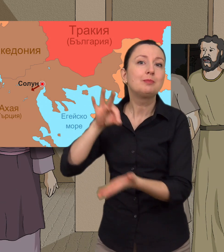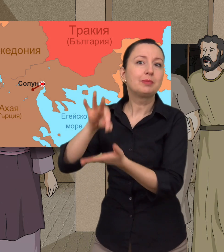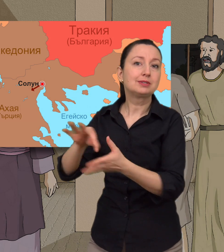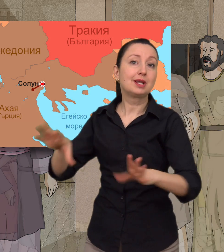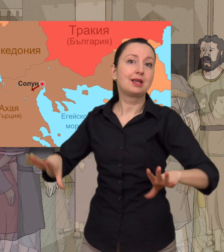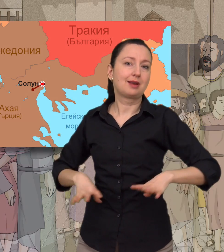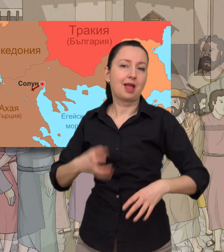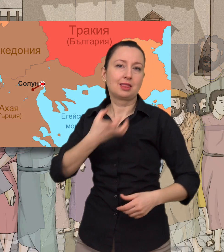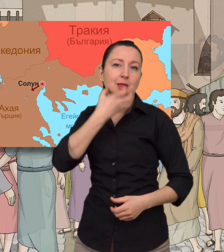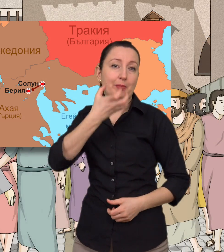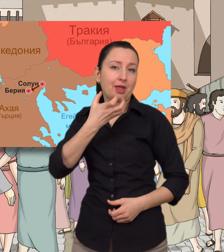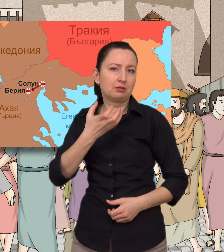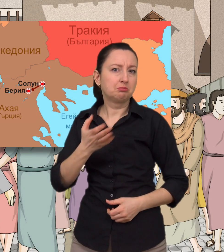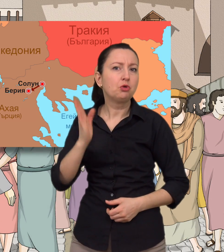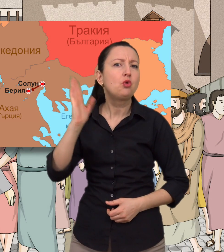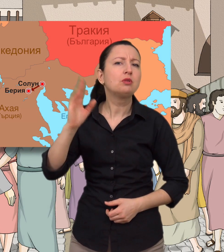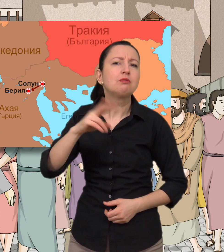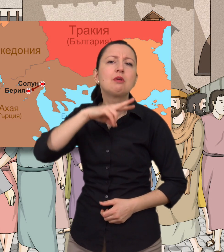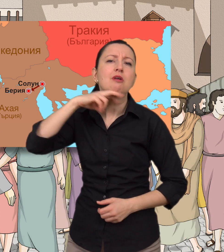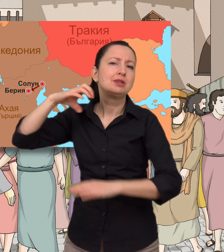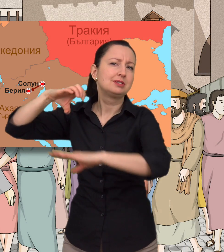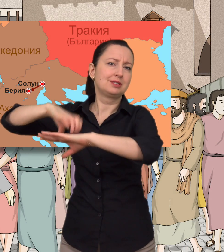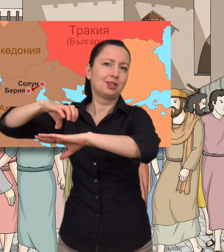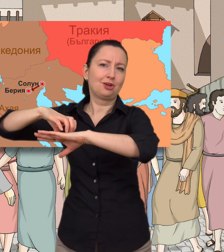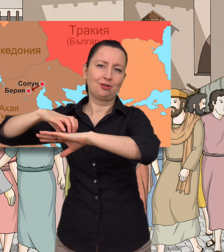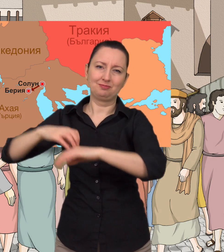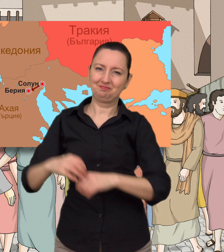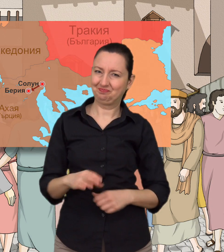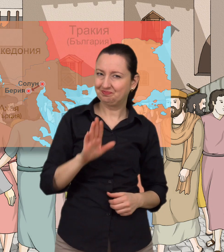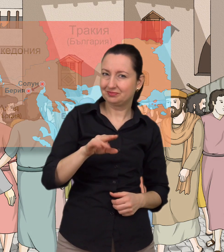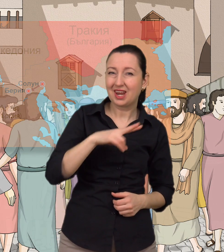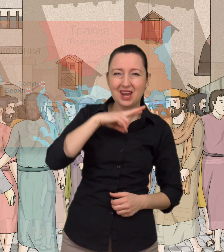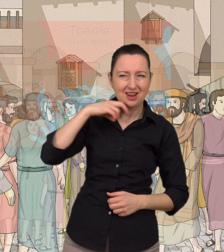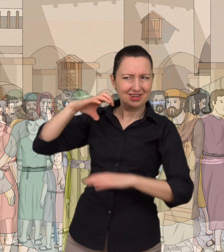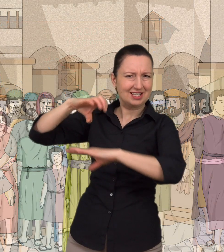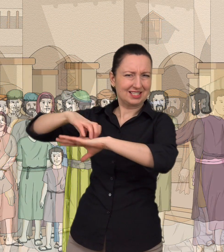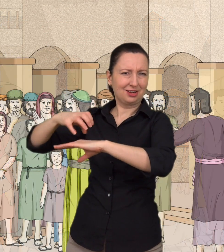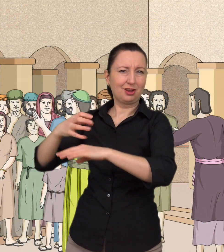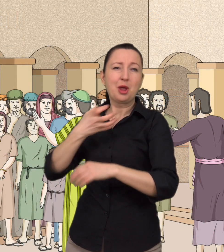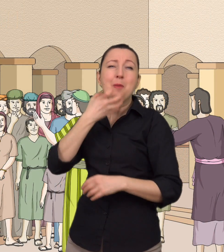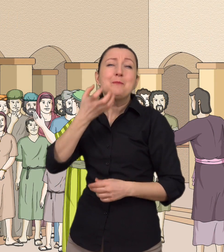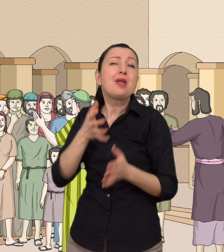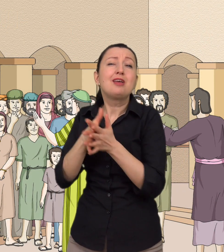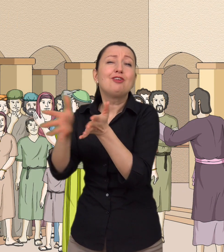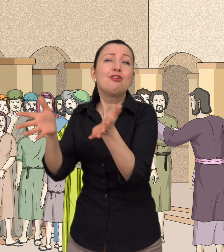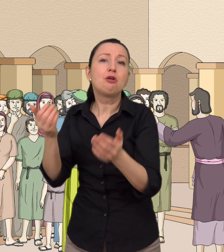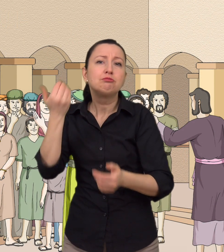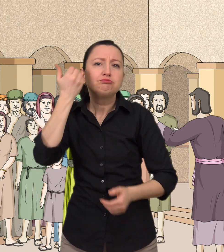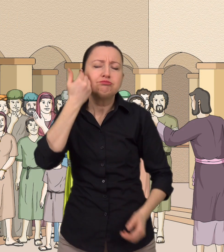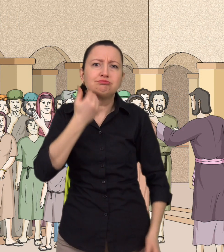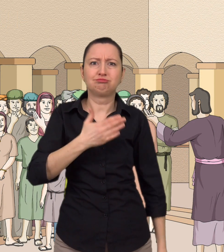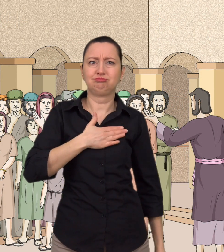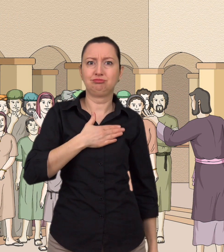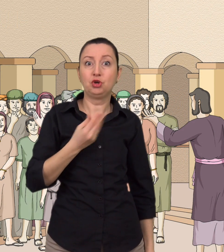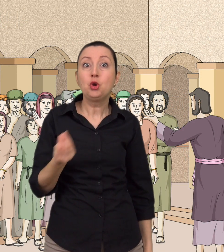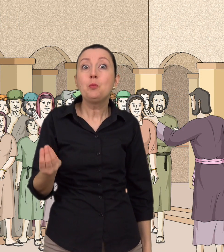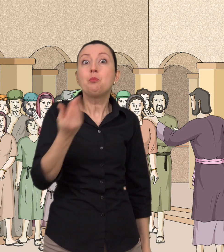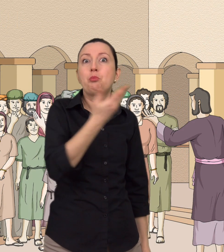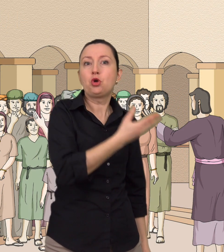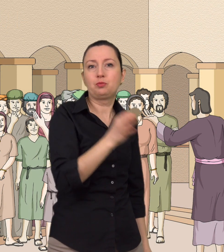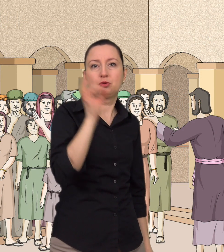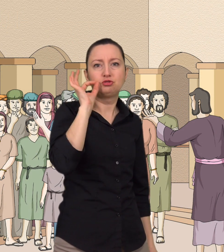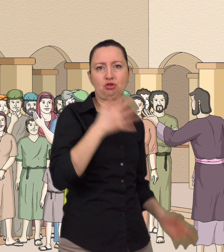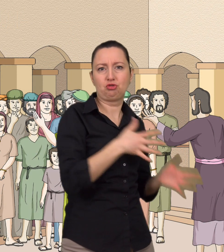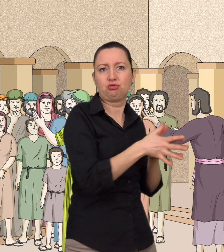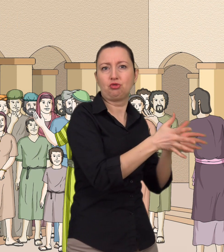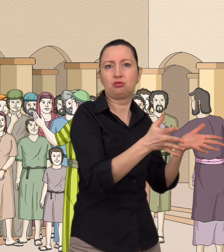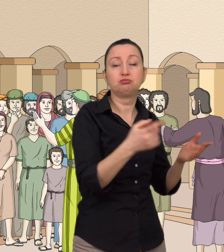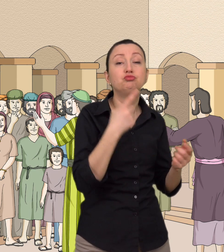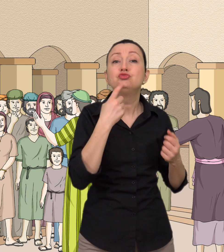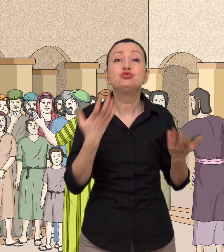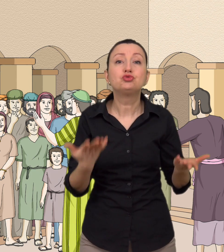On arriving there, they went into the Jewish synagogue.